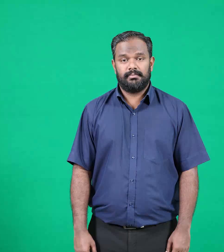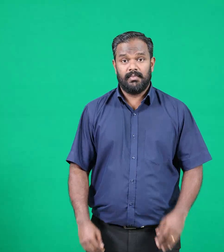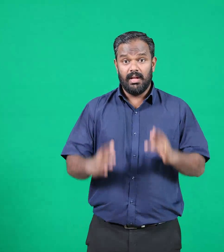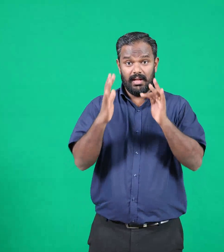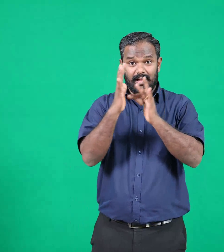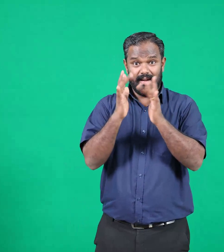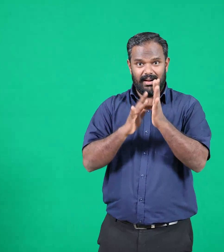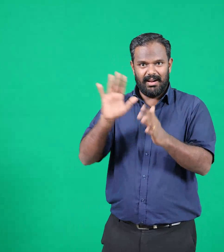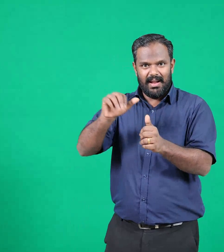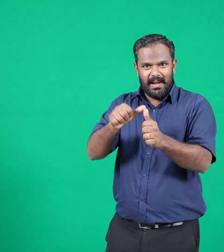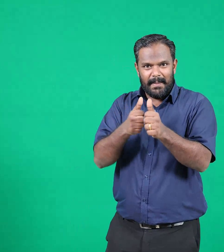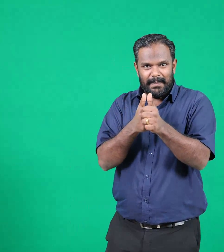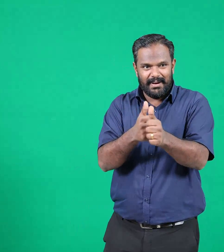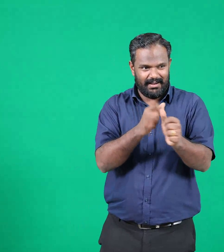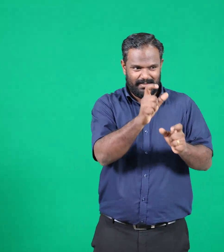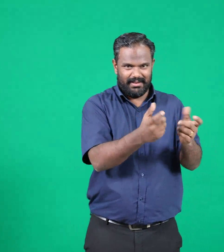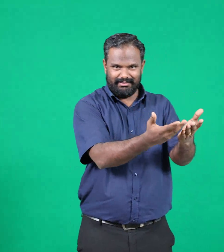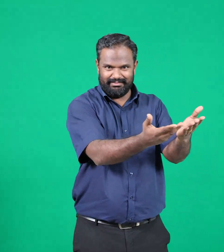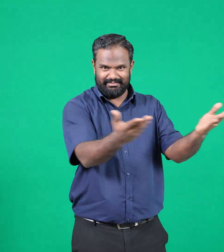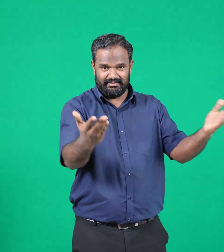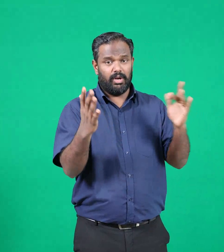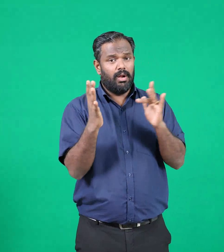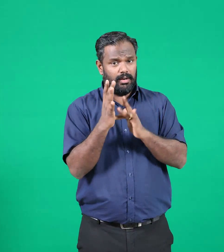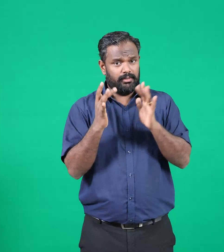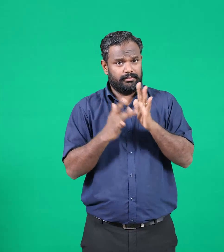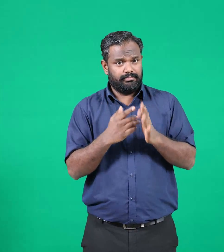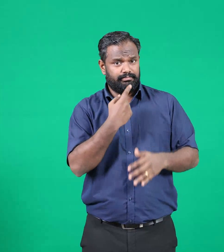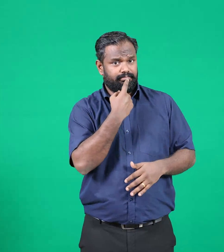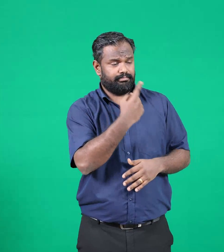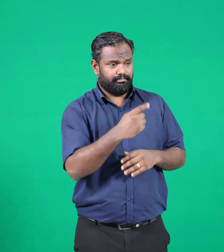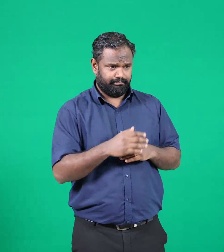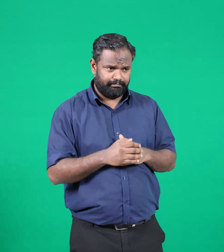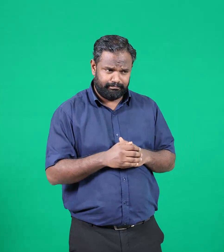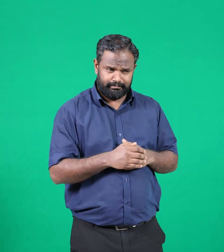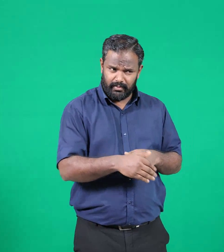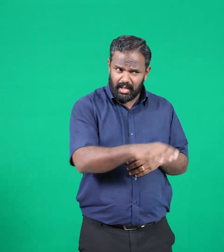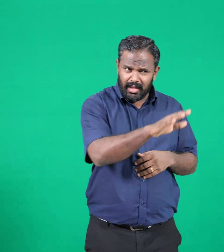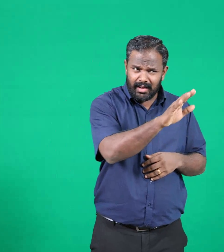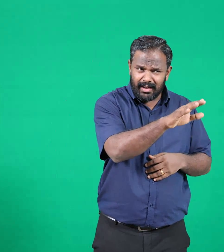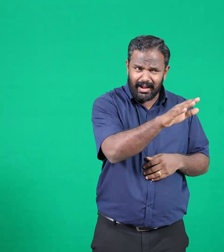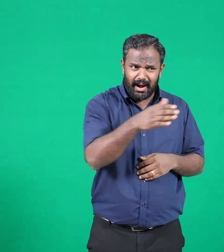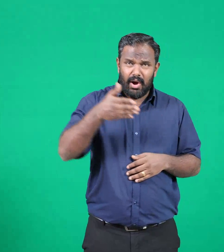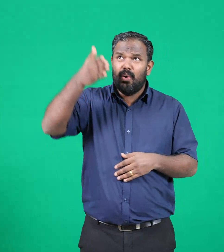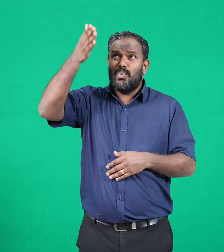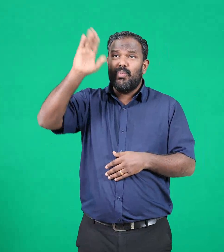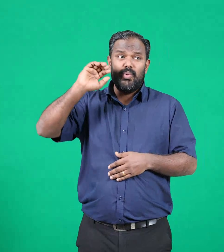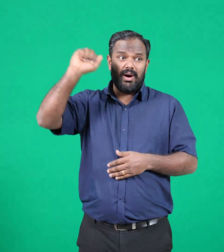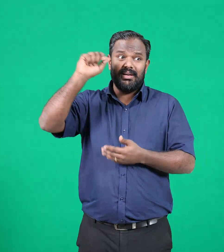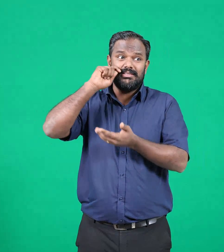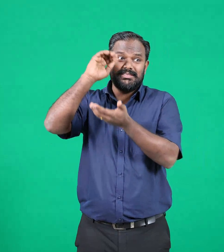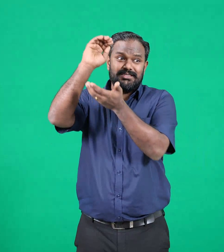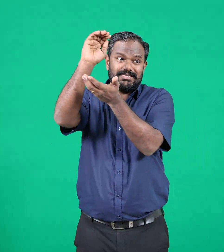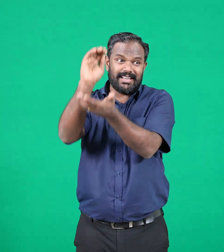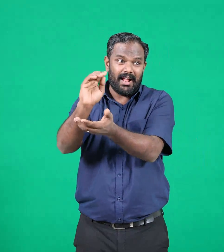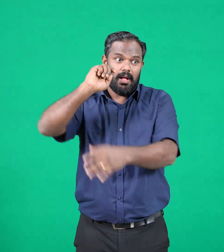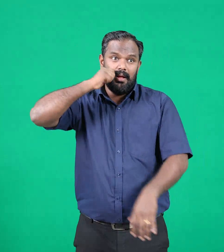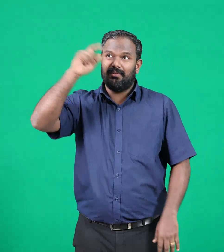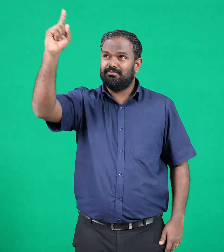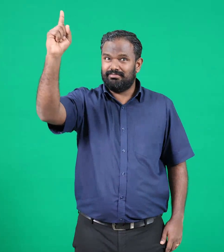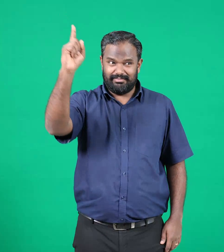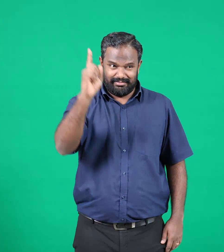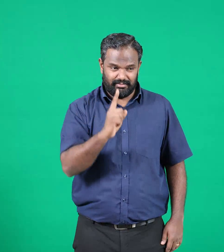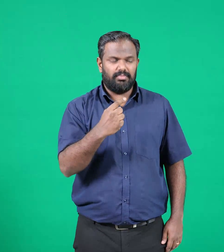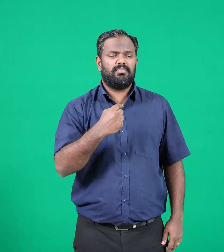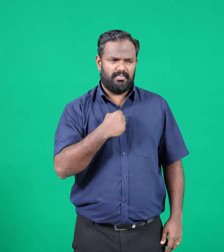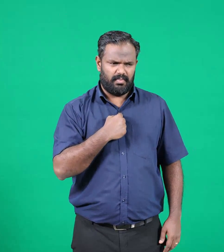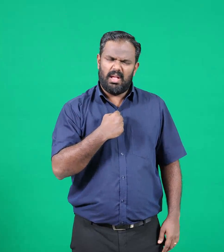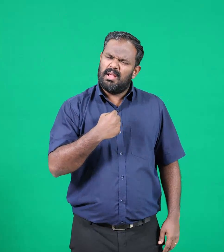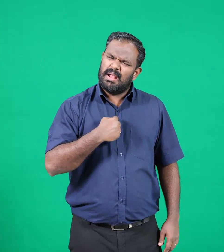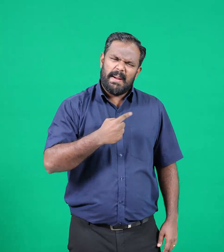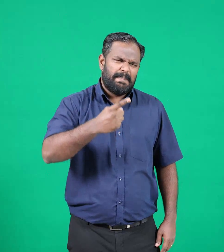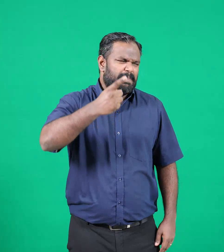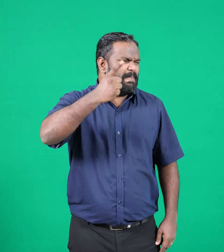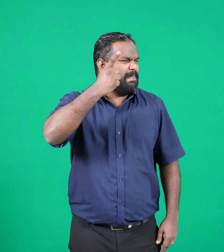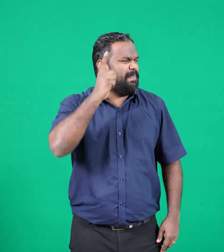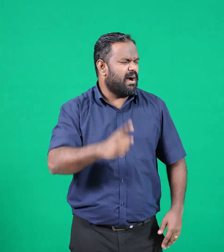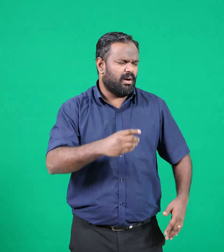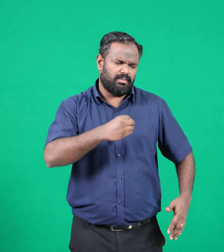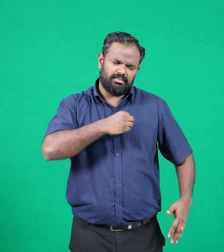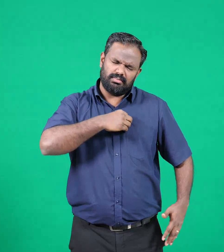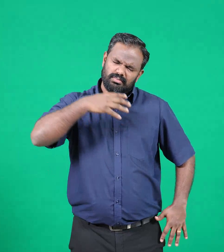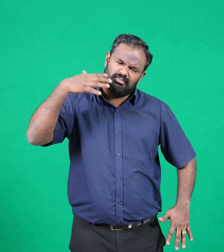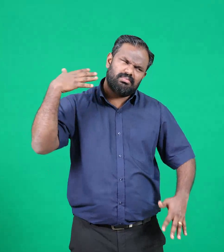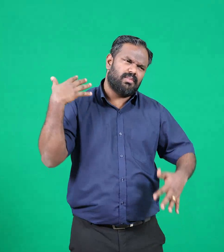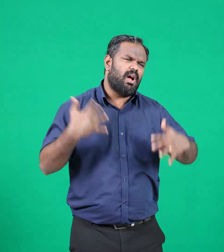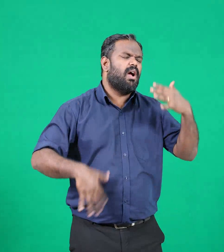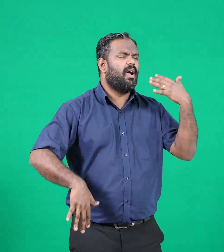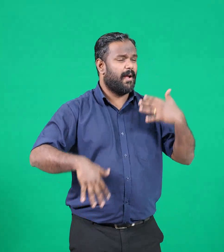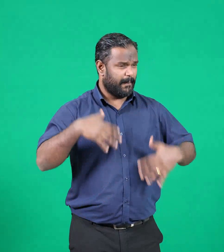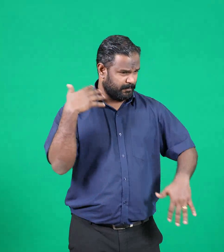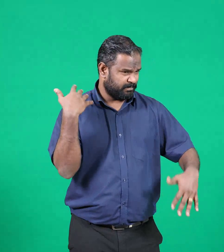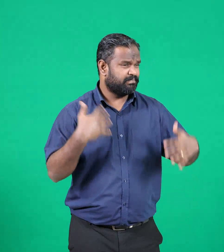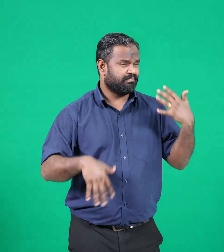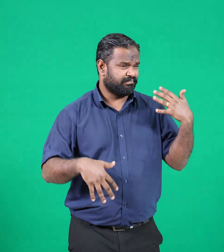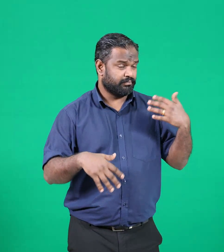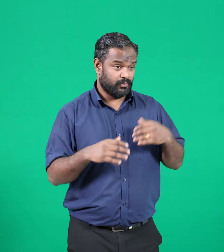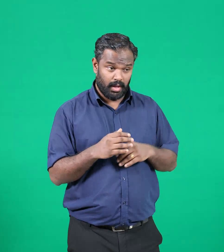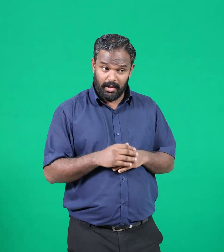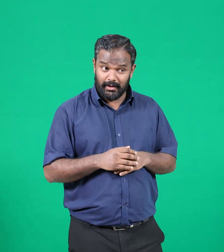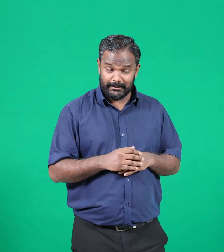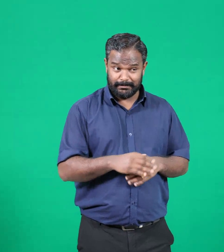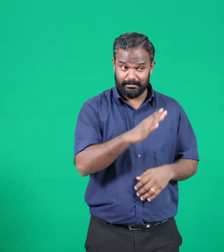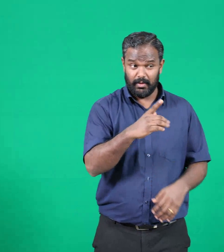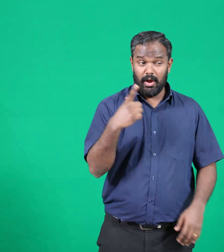"The Son of Man must suffer many things," He said.